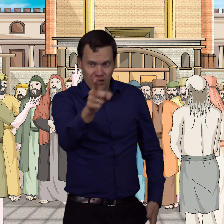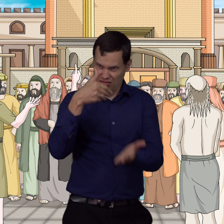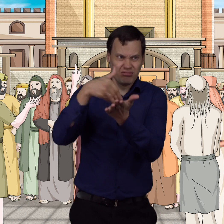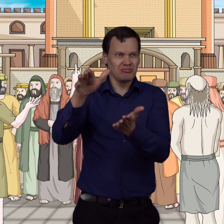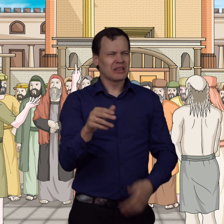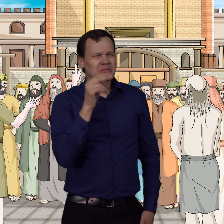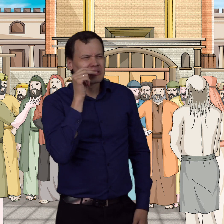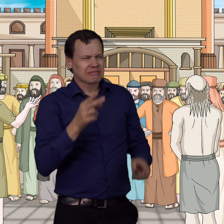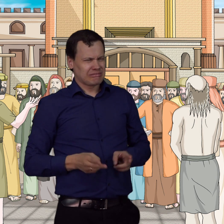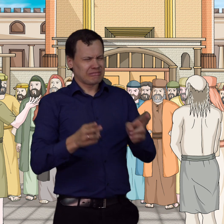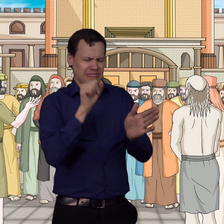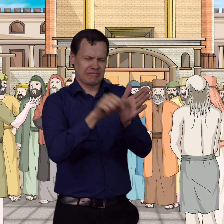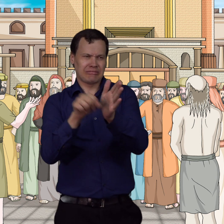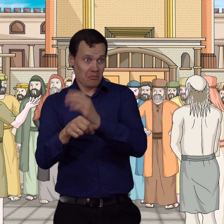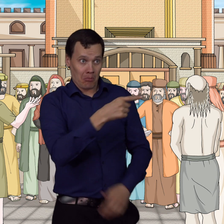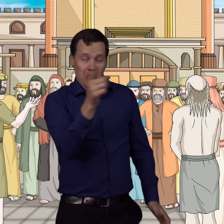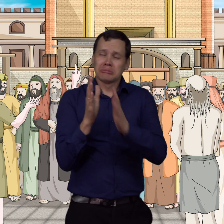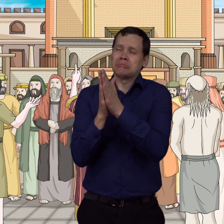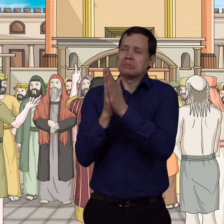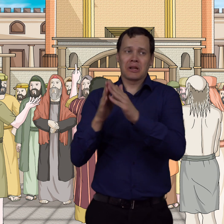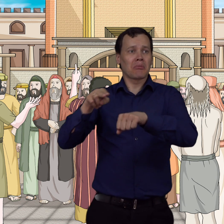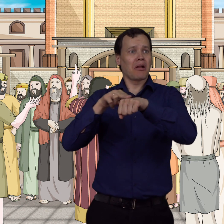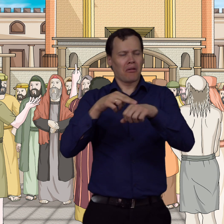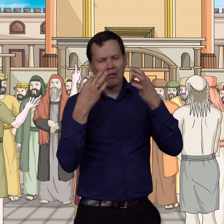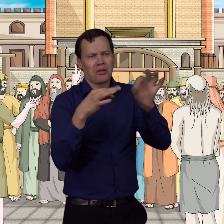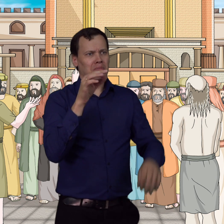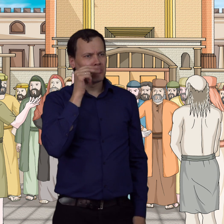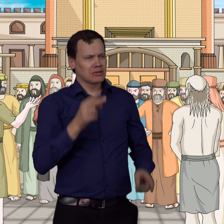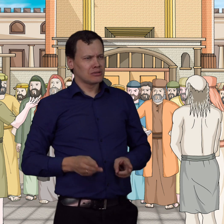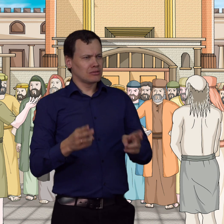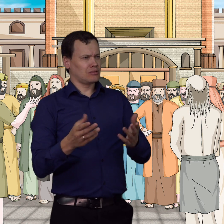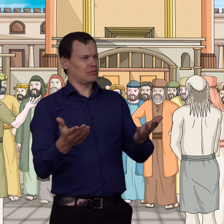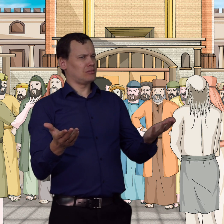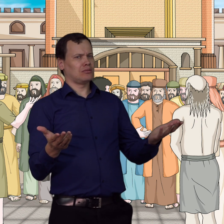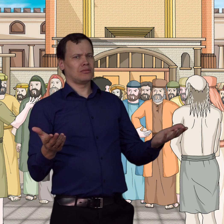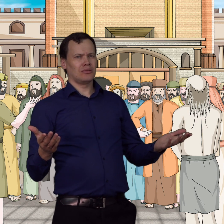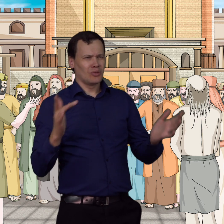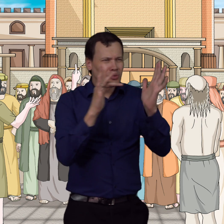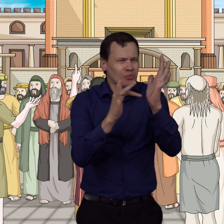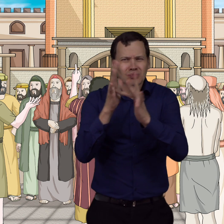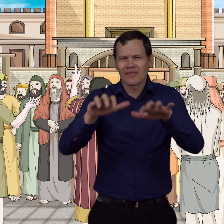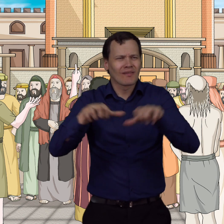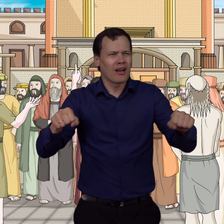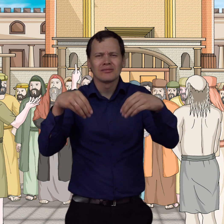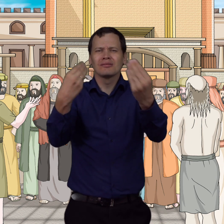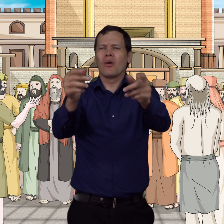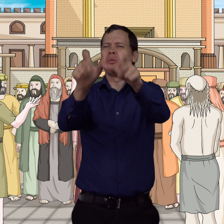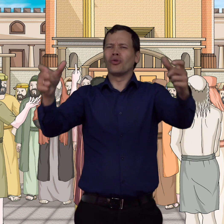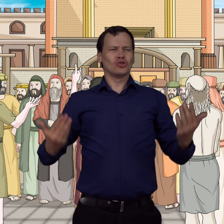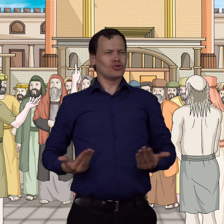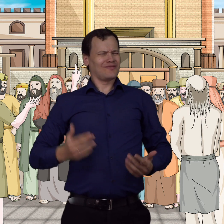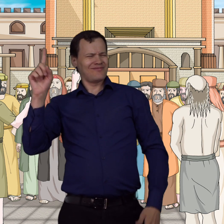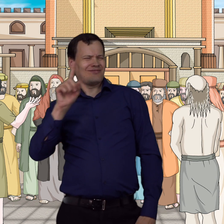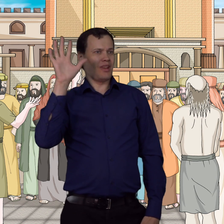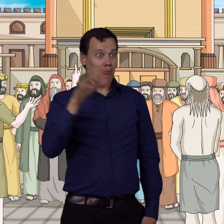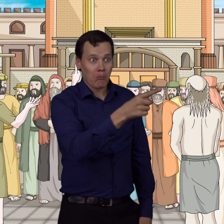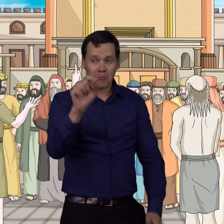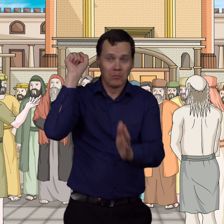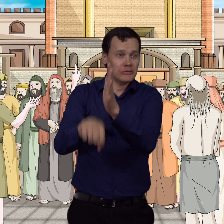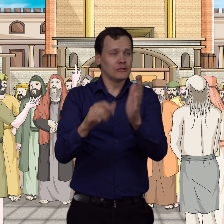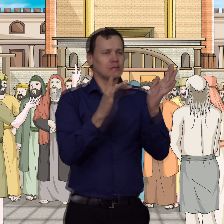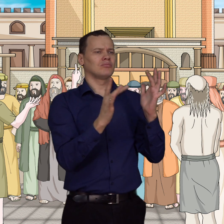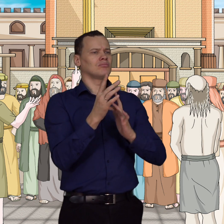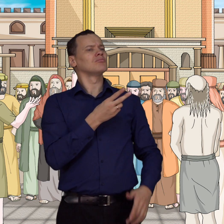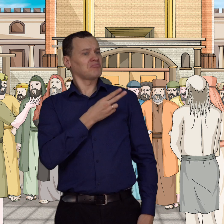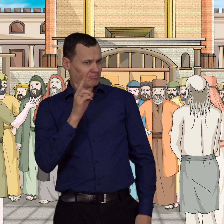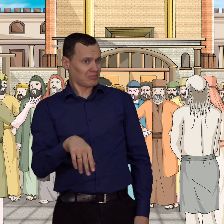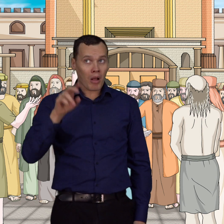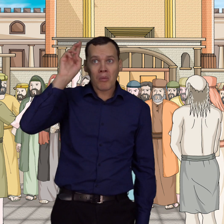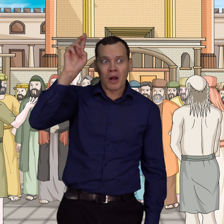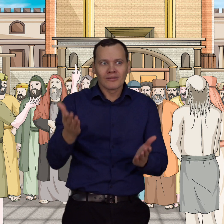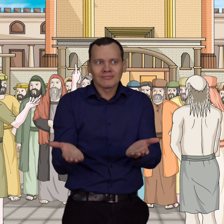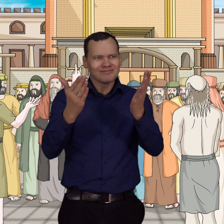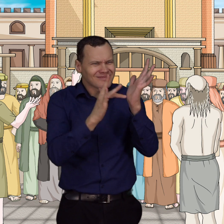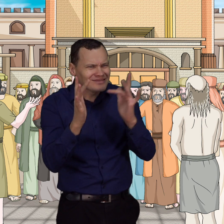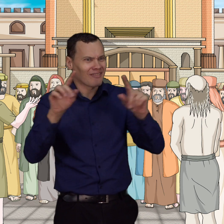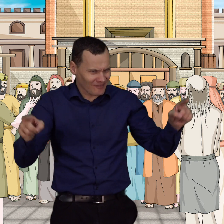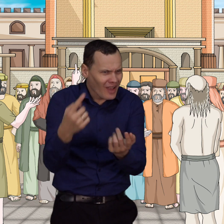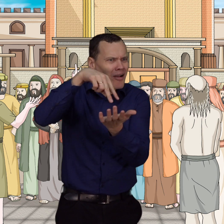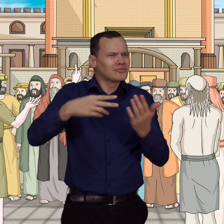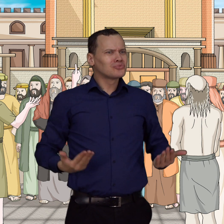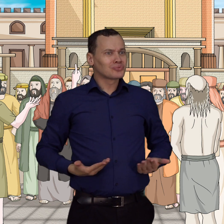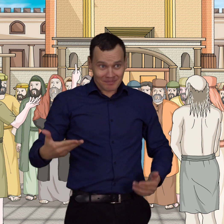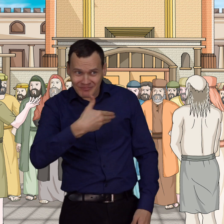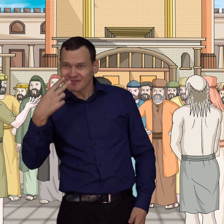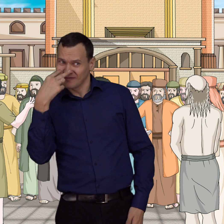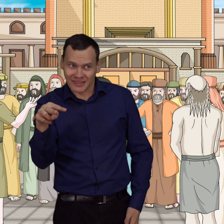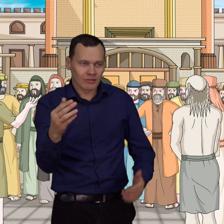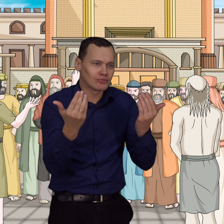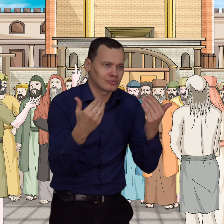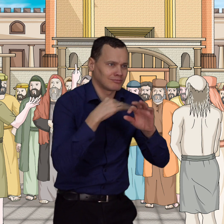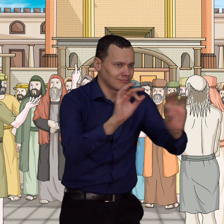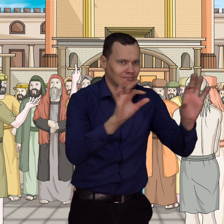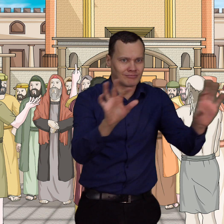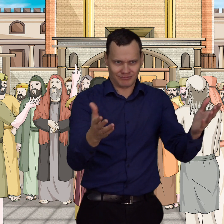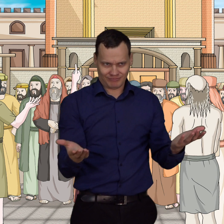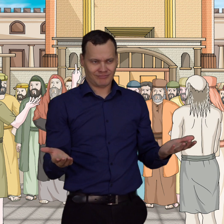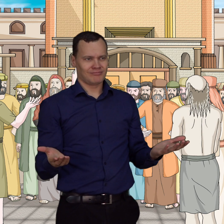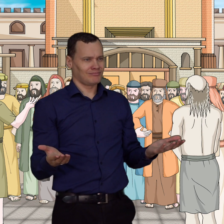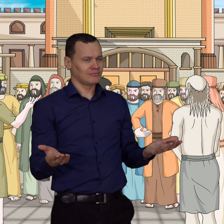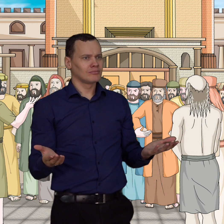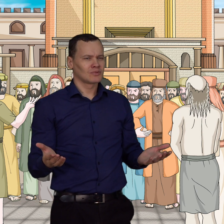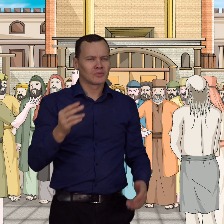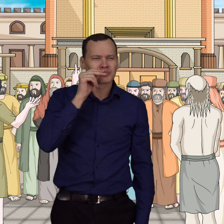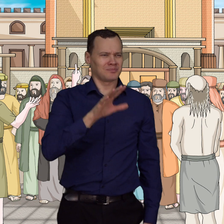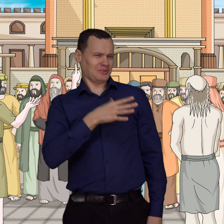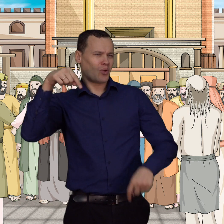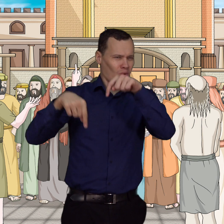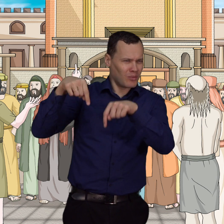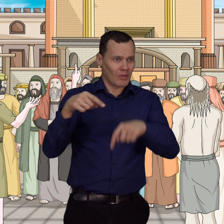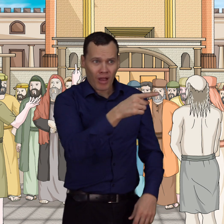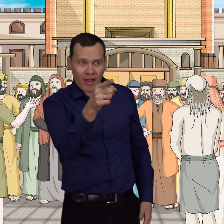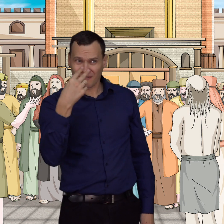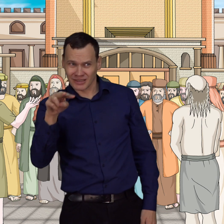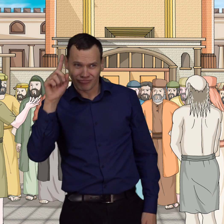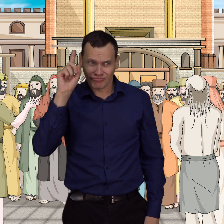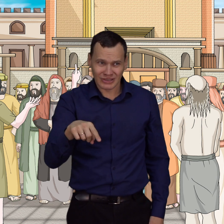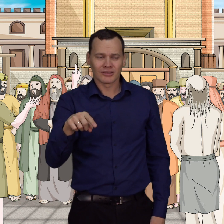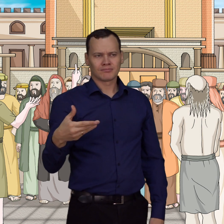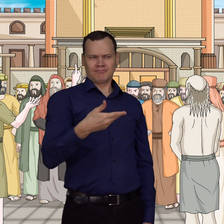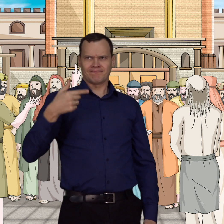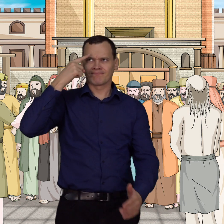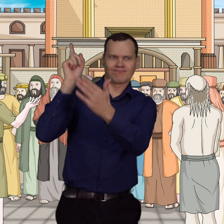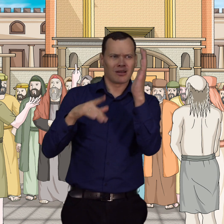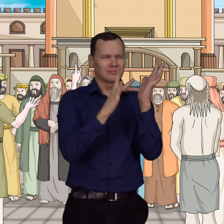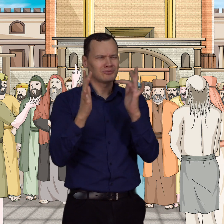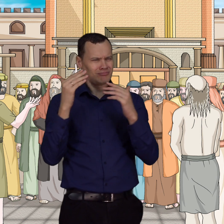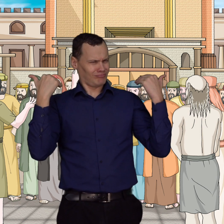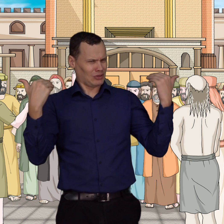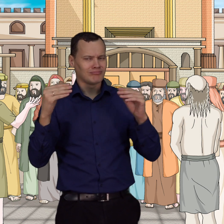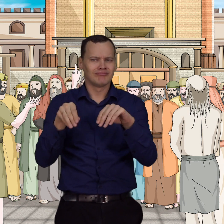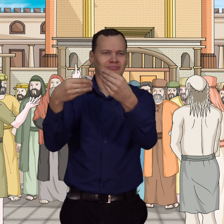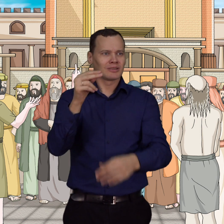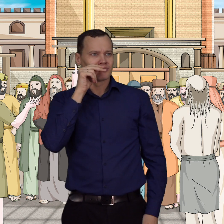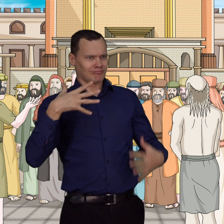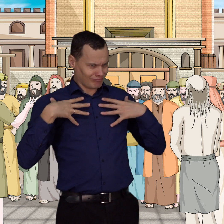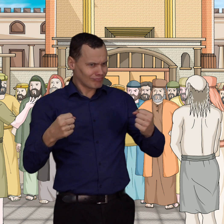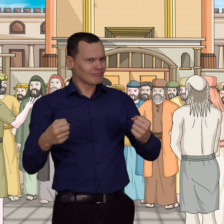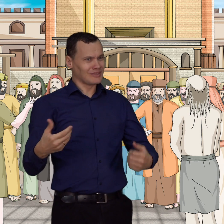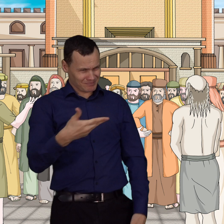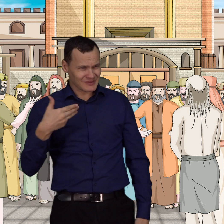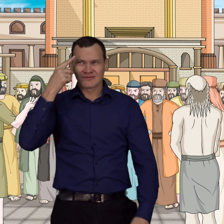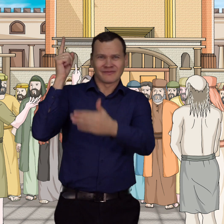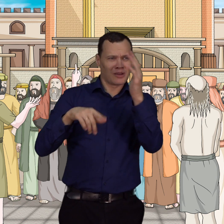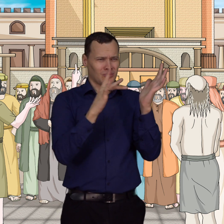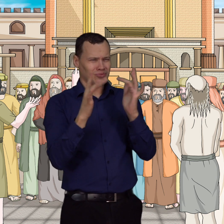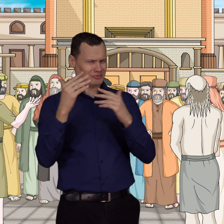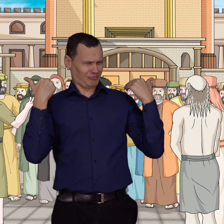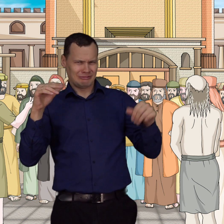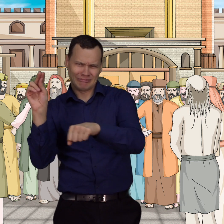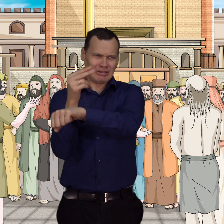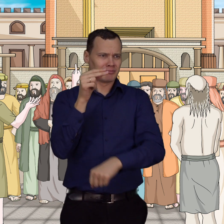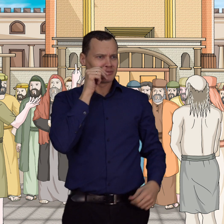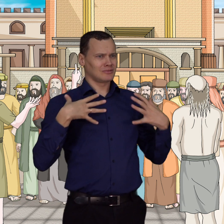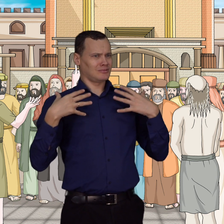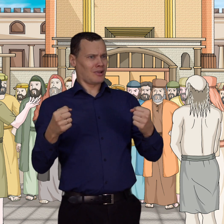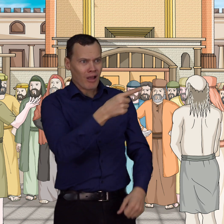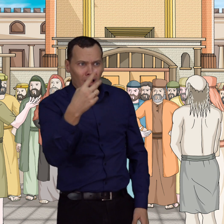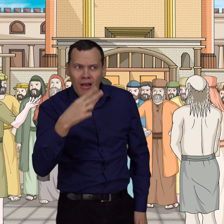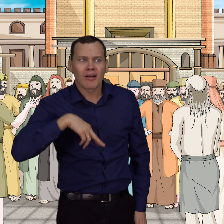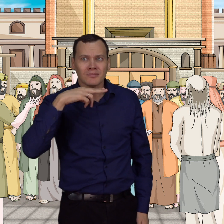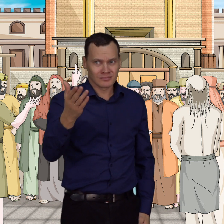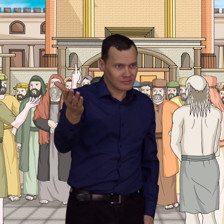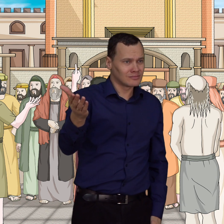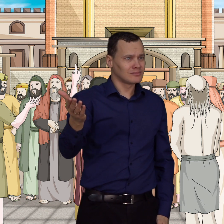You killed the Author of life, but God raised Him from the dead, and we are witnesses of the fact. By faith in the name of Jesus, this man whom you see and know has been made strong.